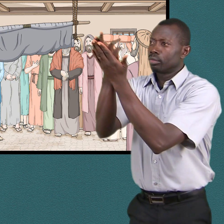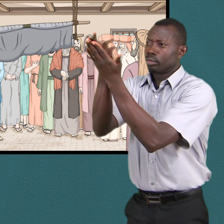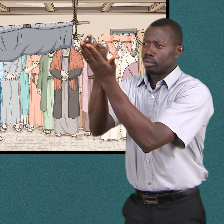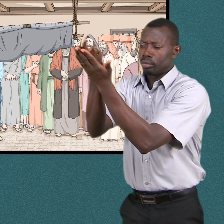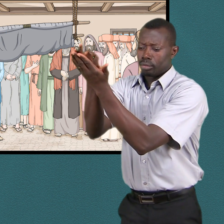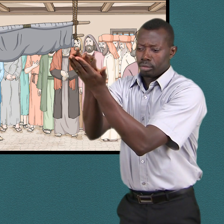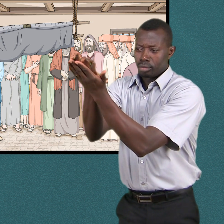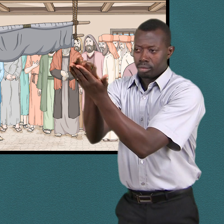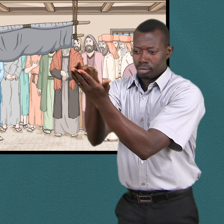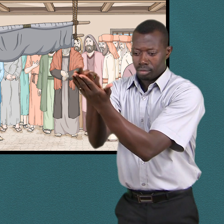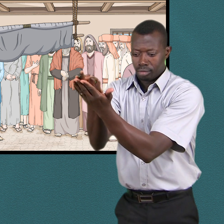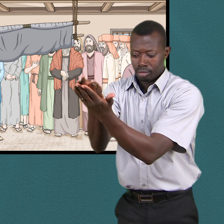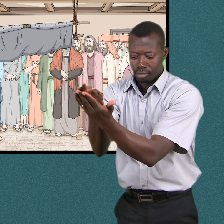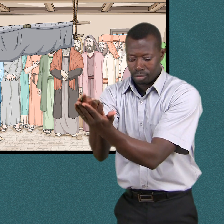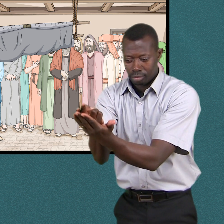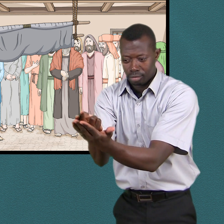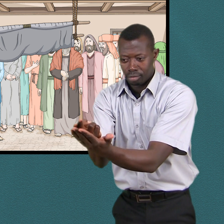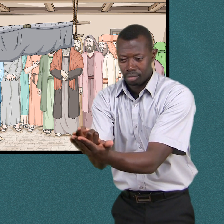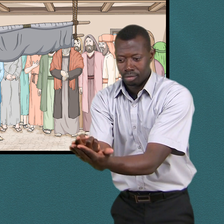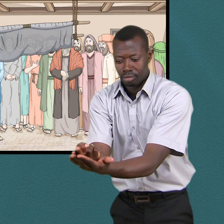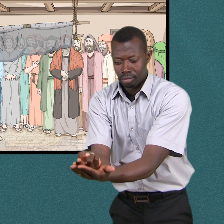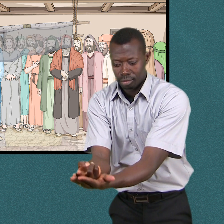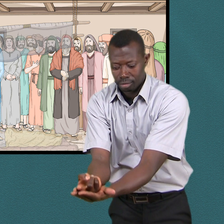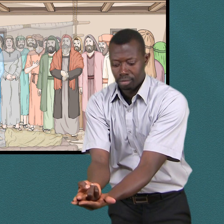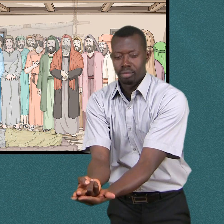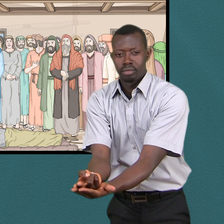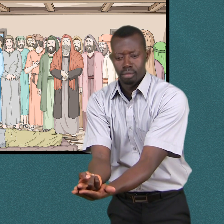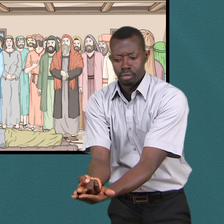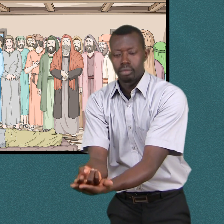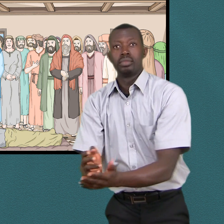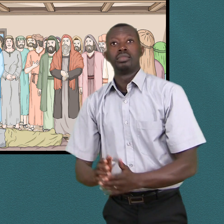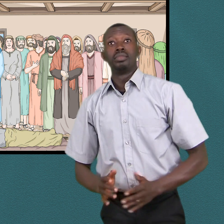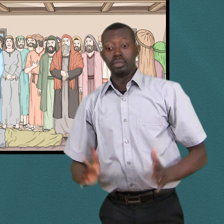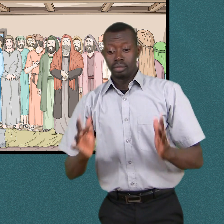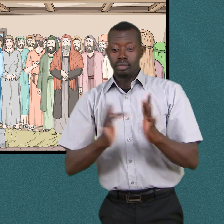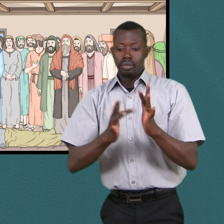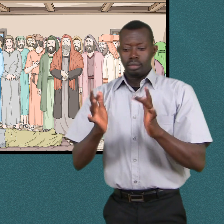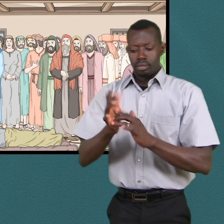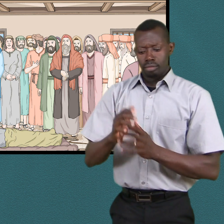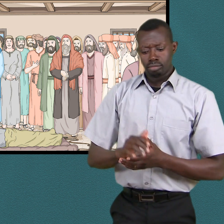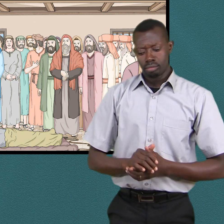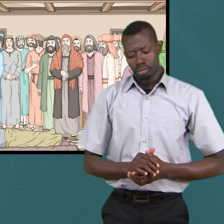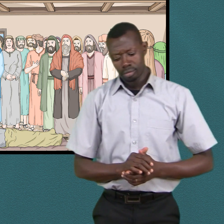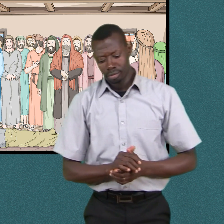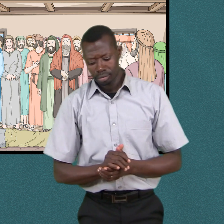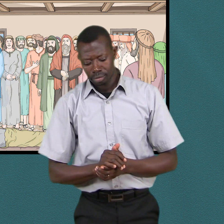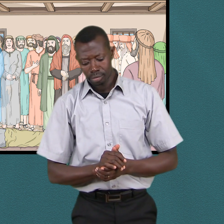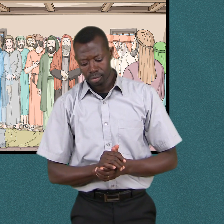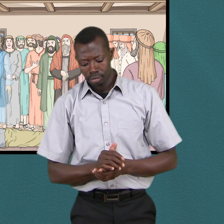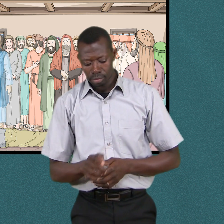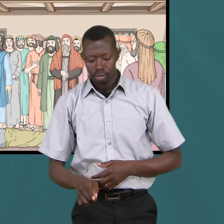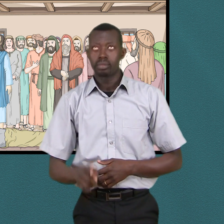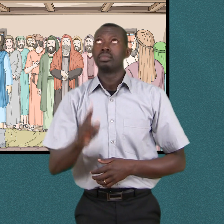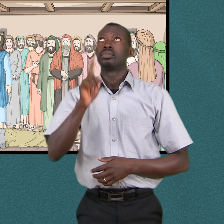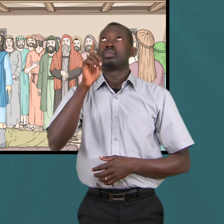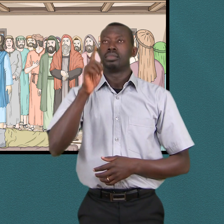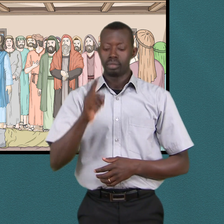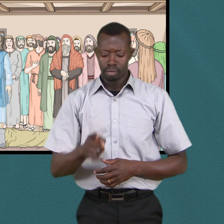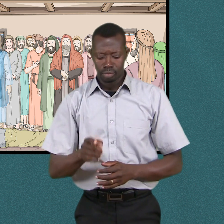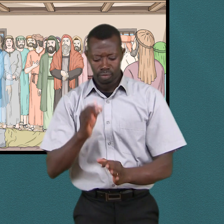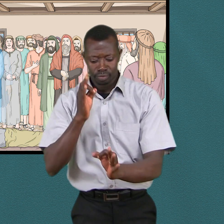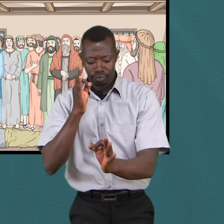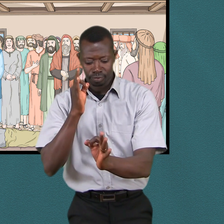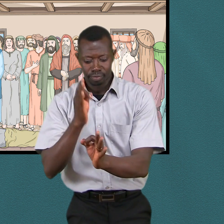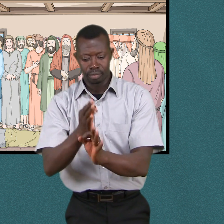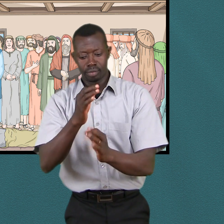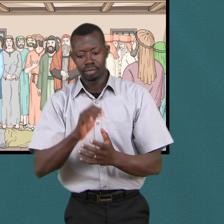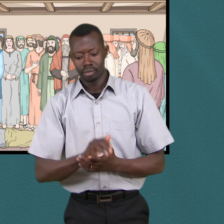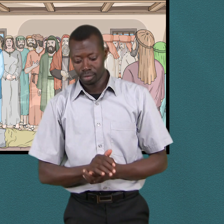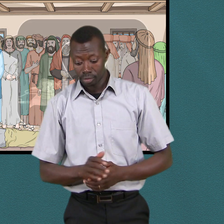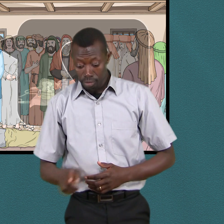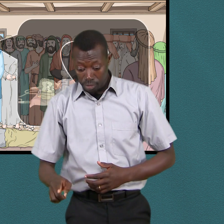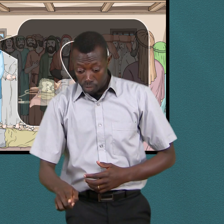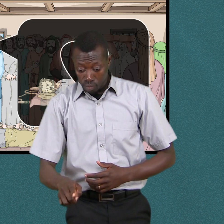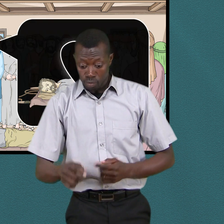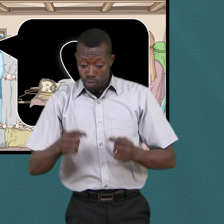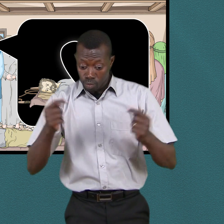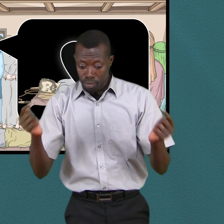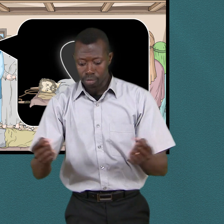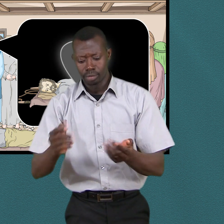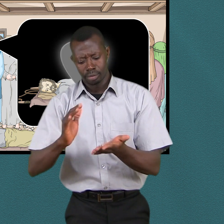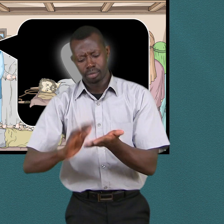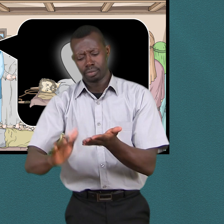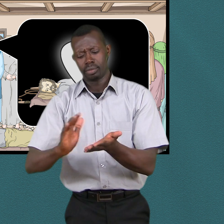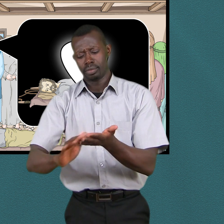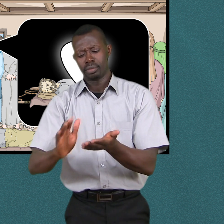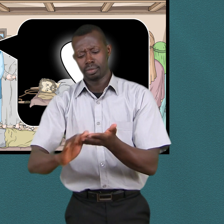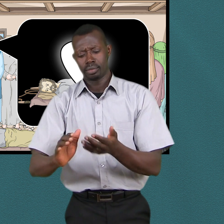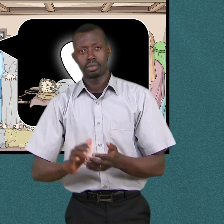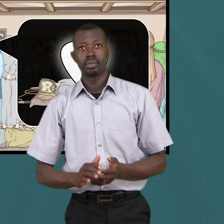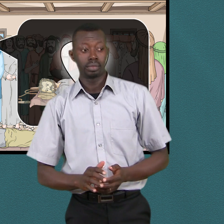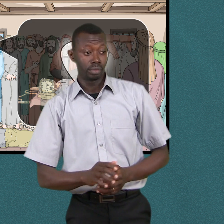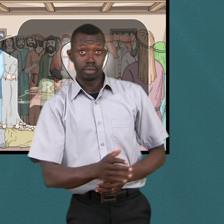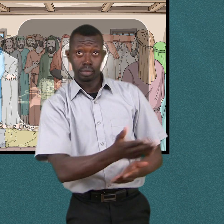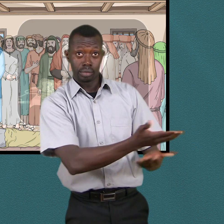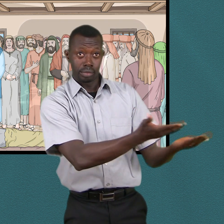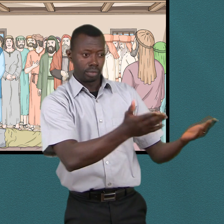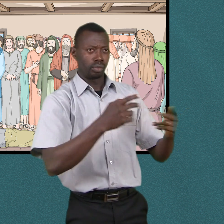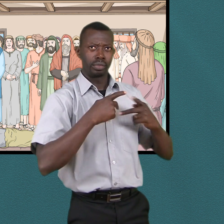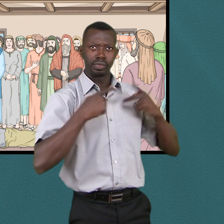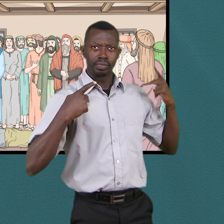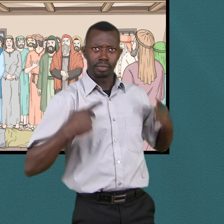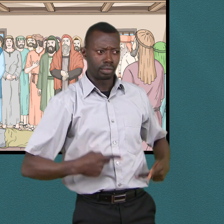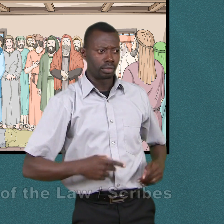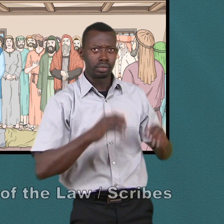When Jesus saw their faith, He said to the paralytic, “Son, your sins are forgiven.”